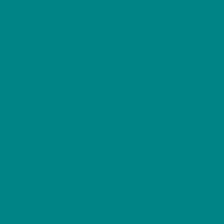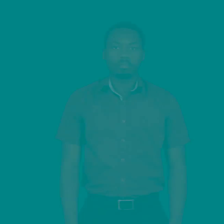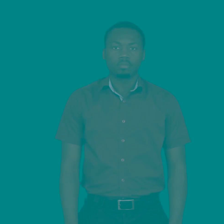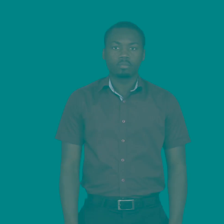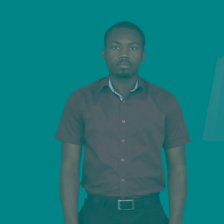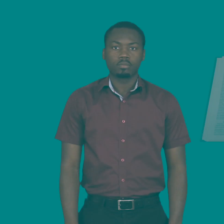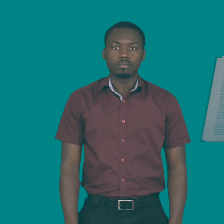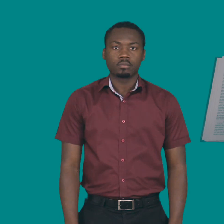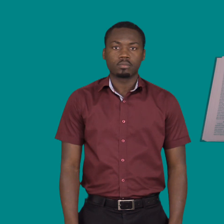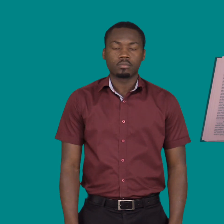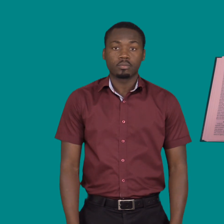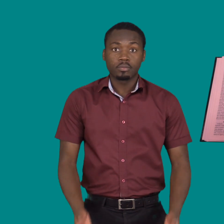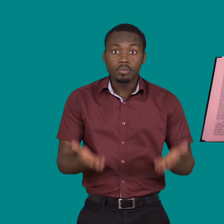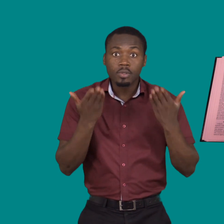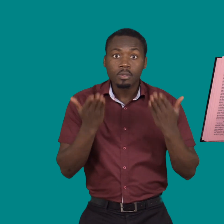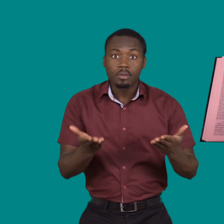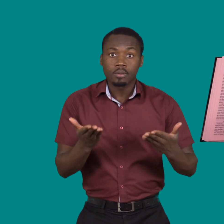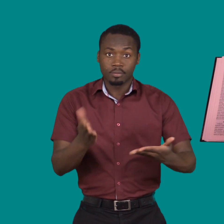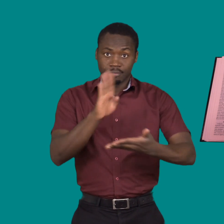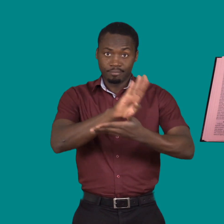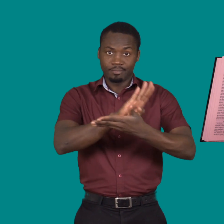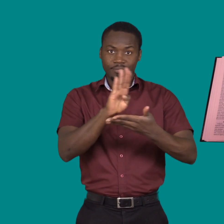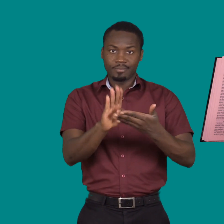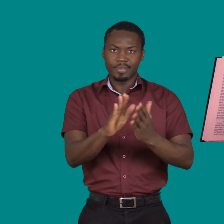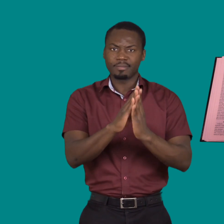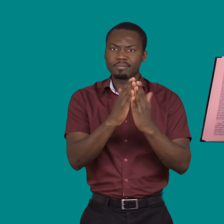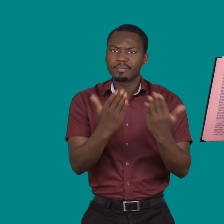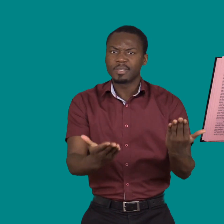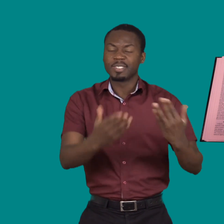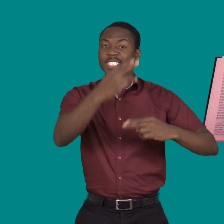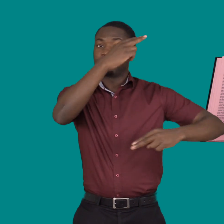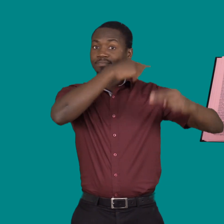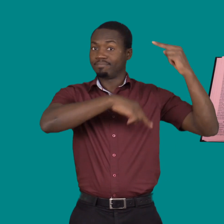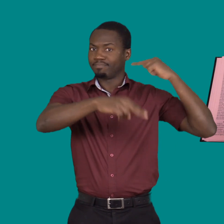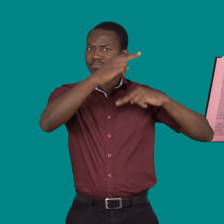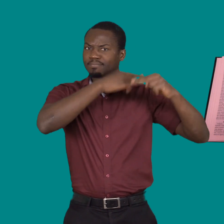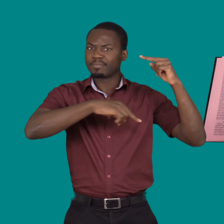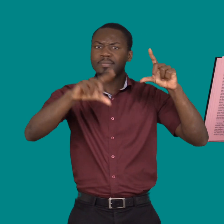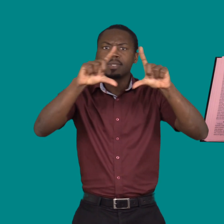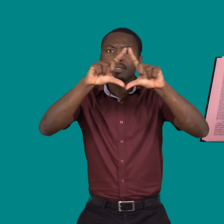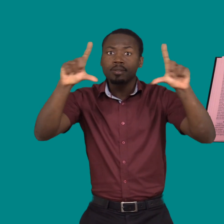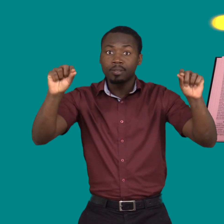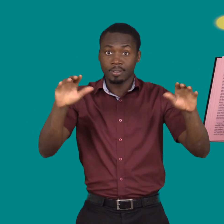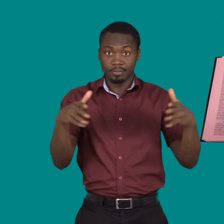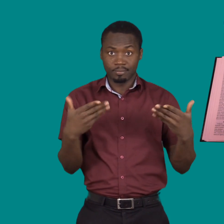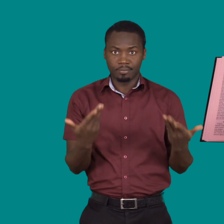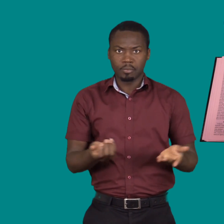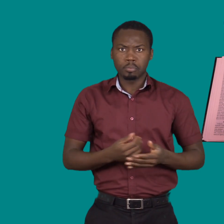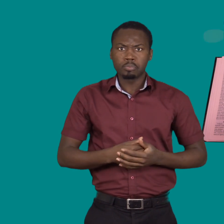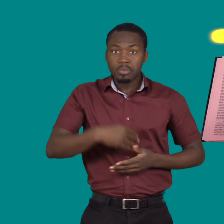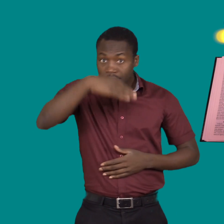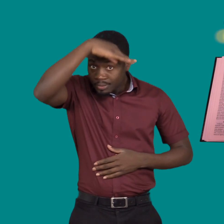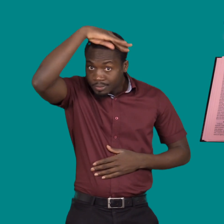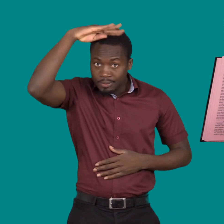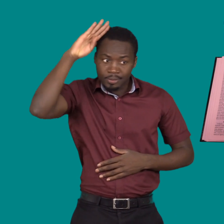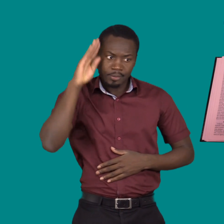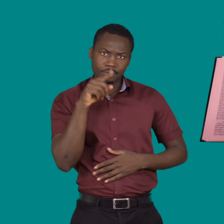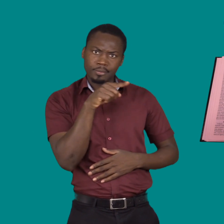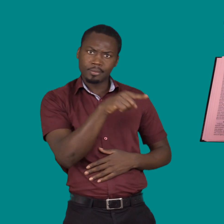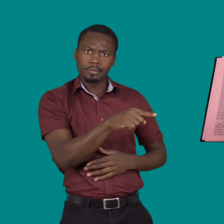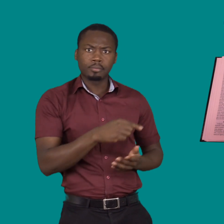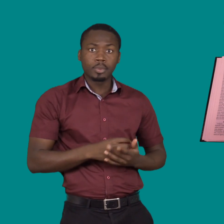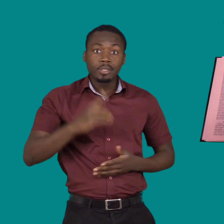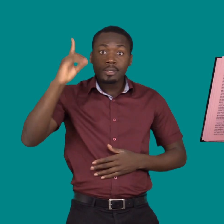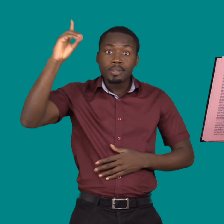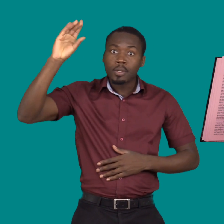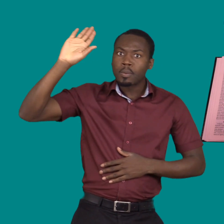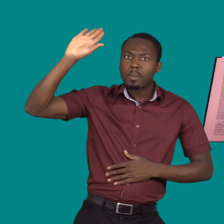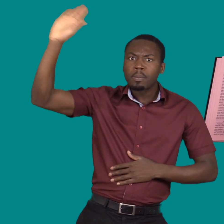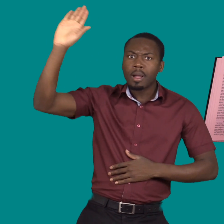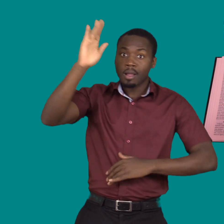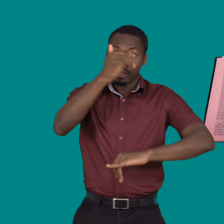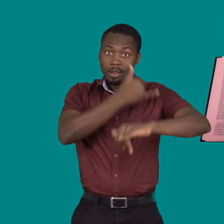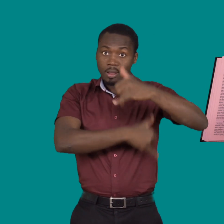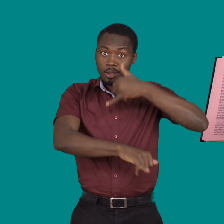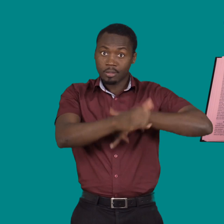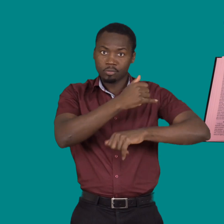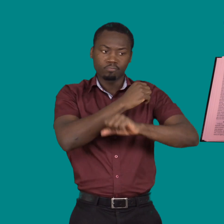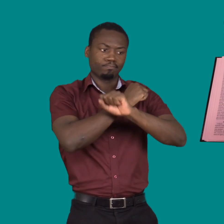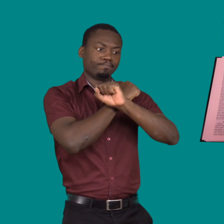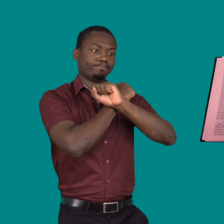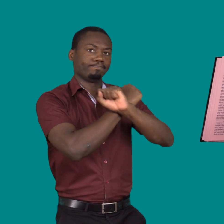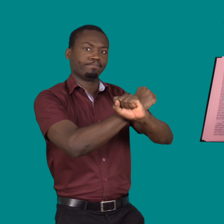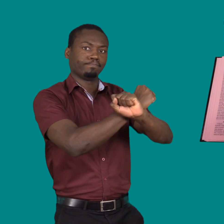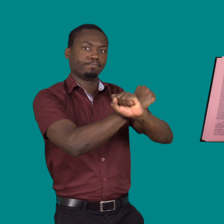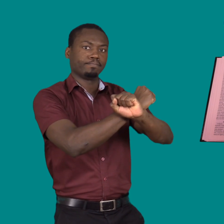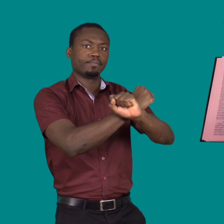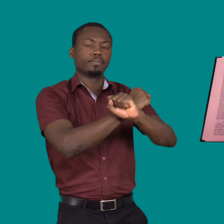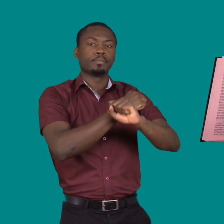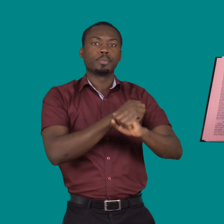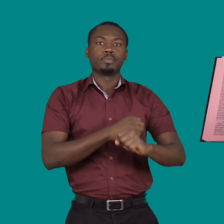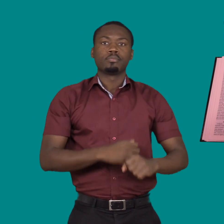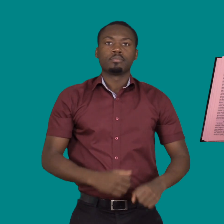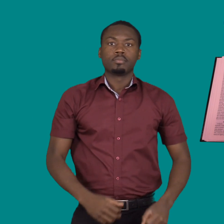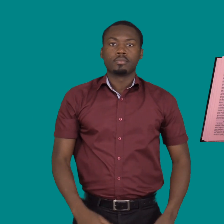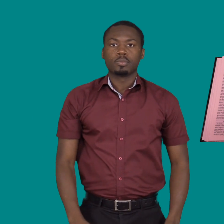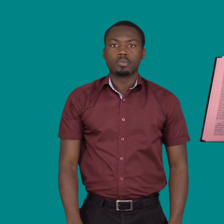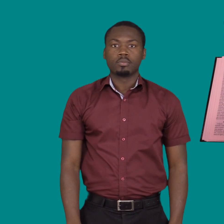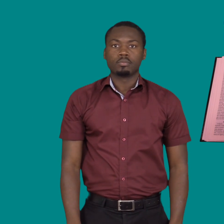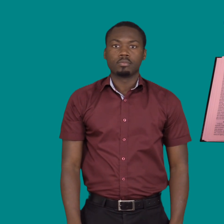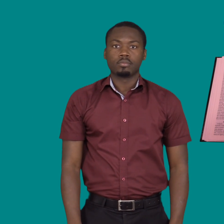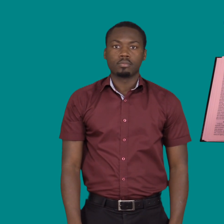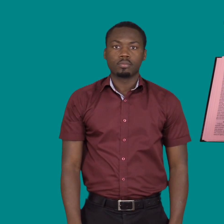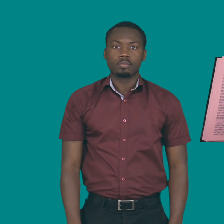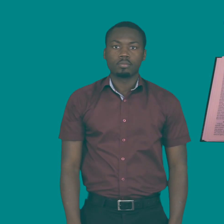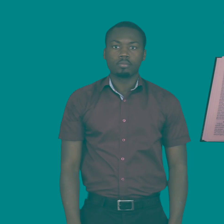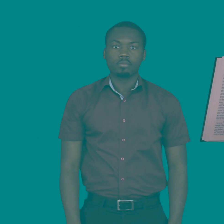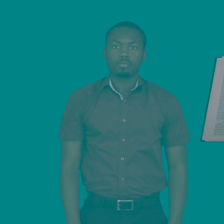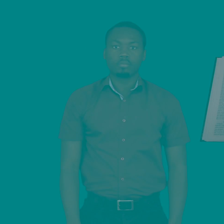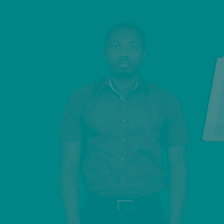God's angelic army protects Elisha